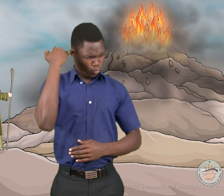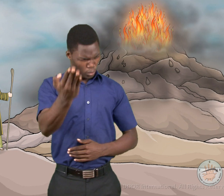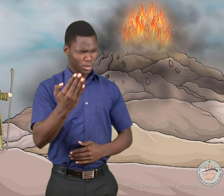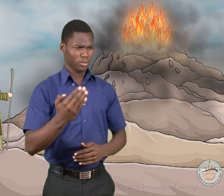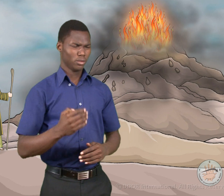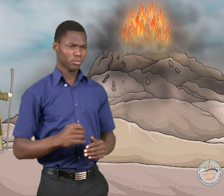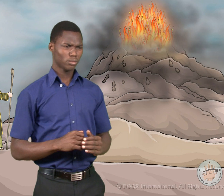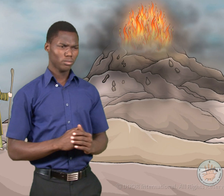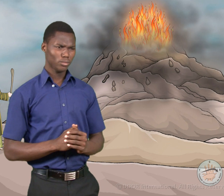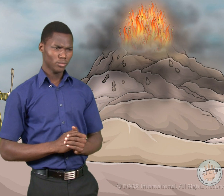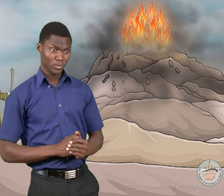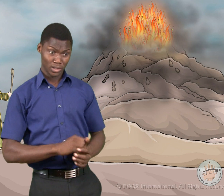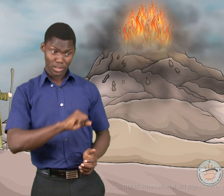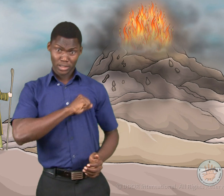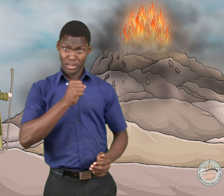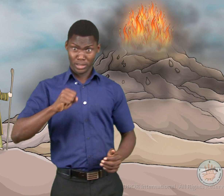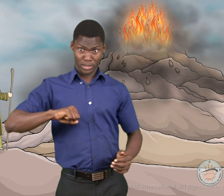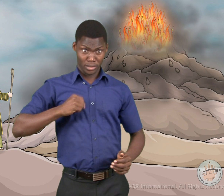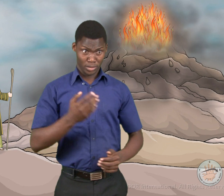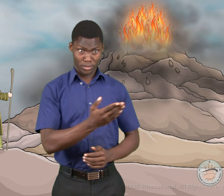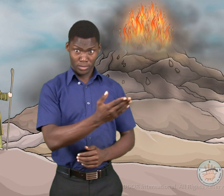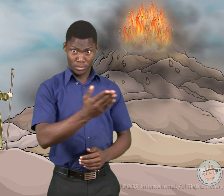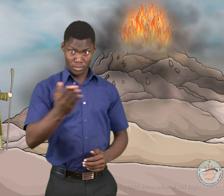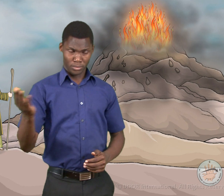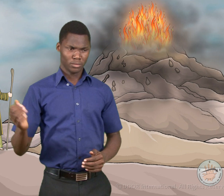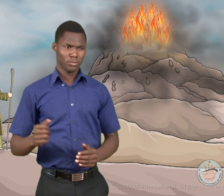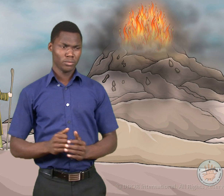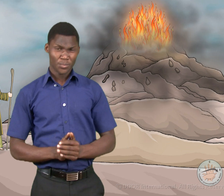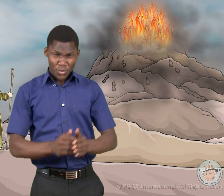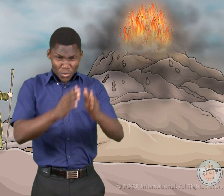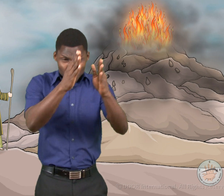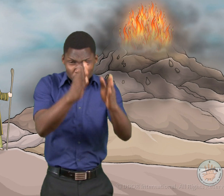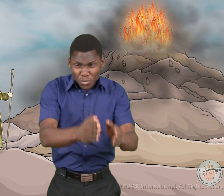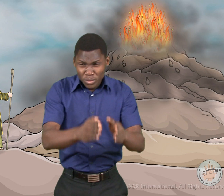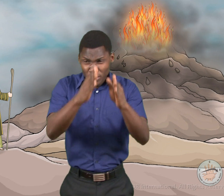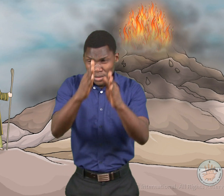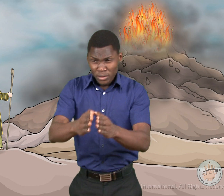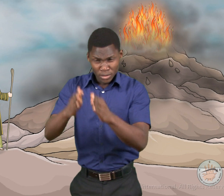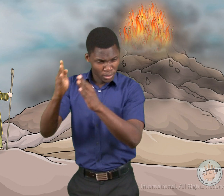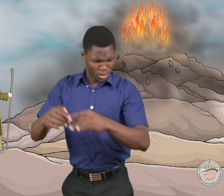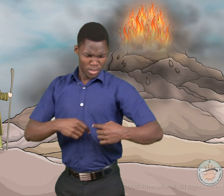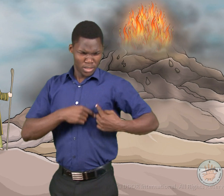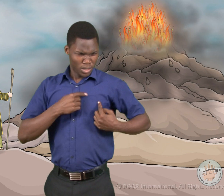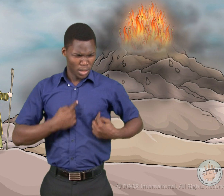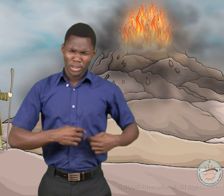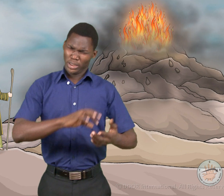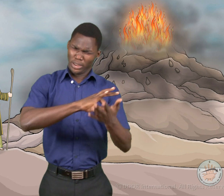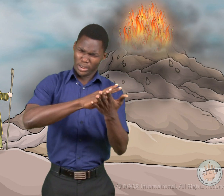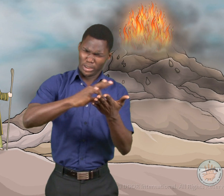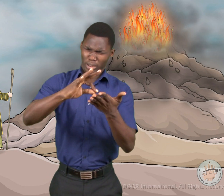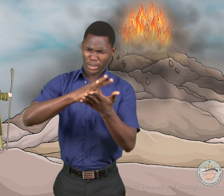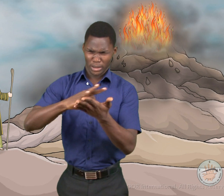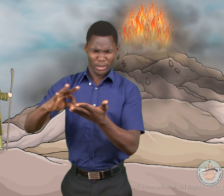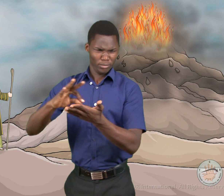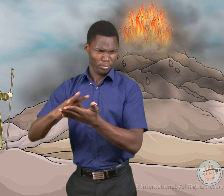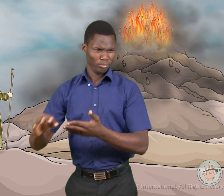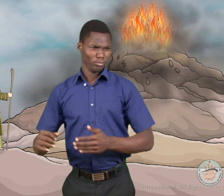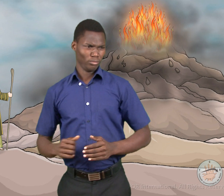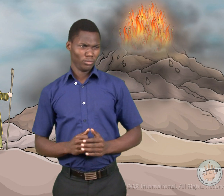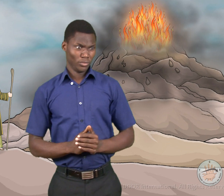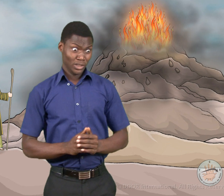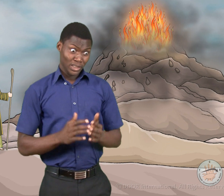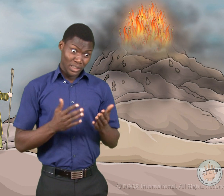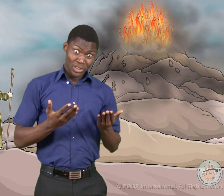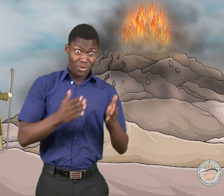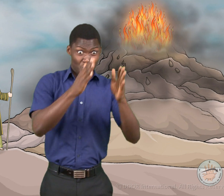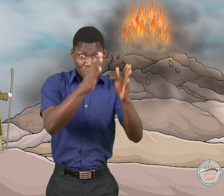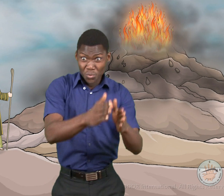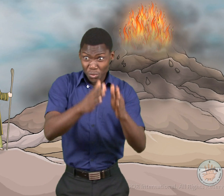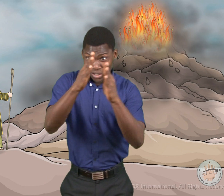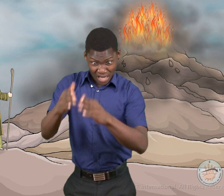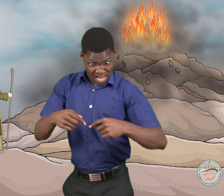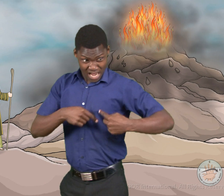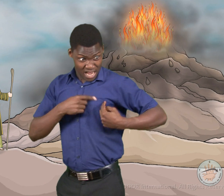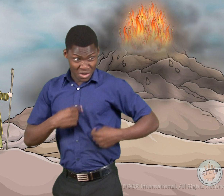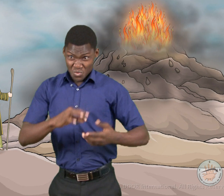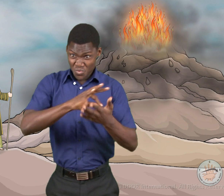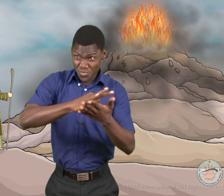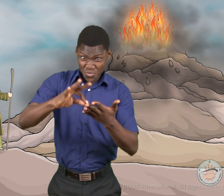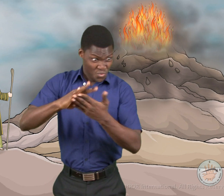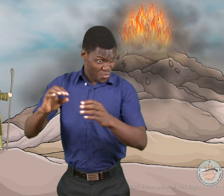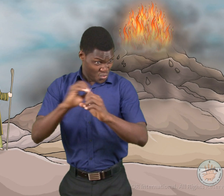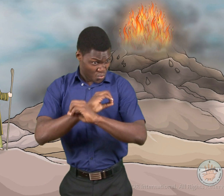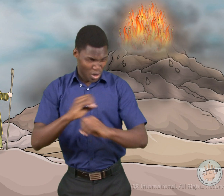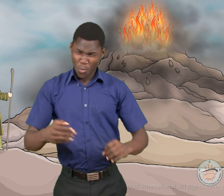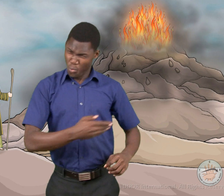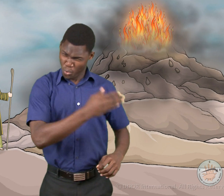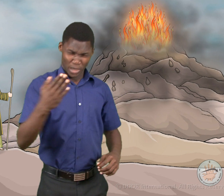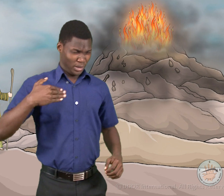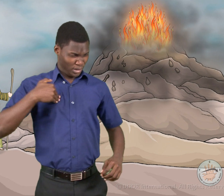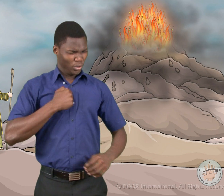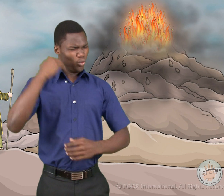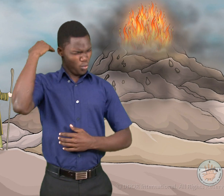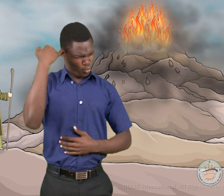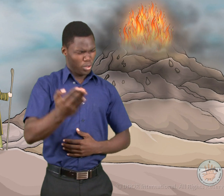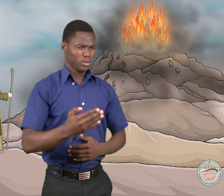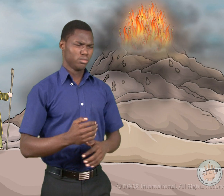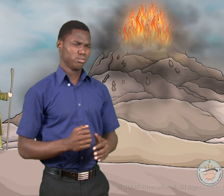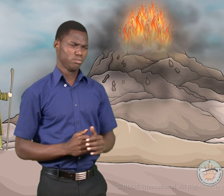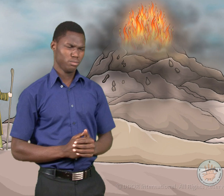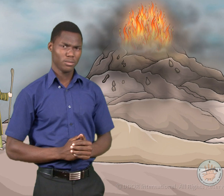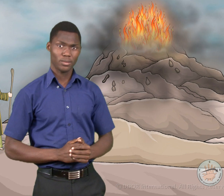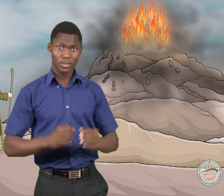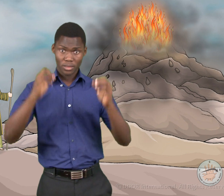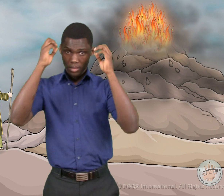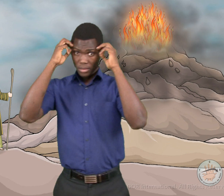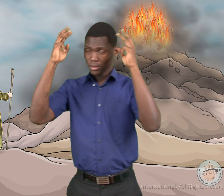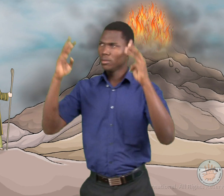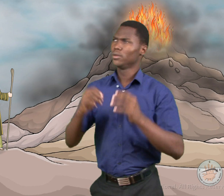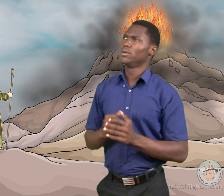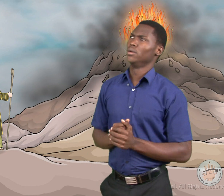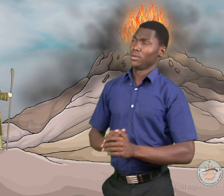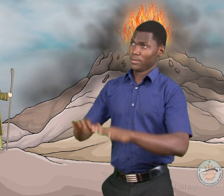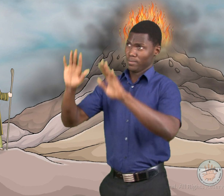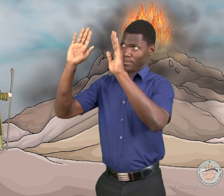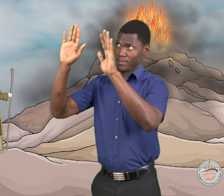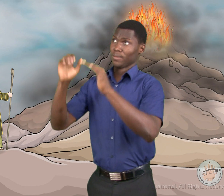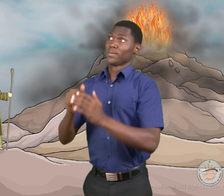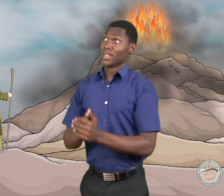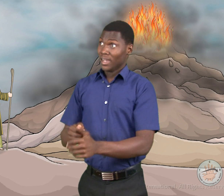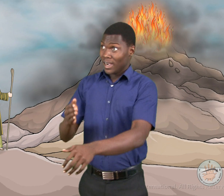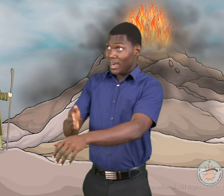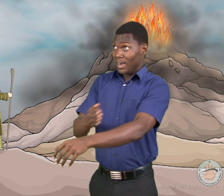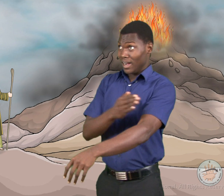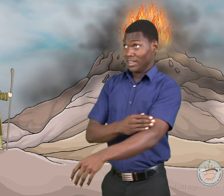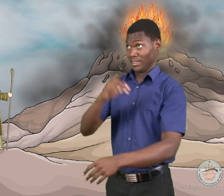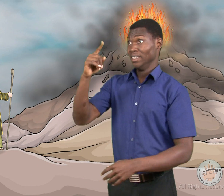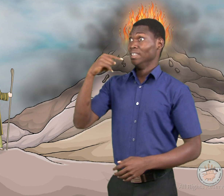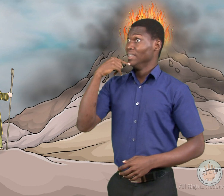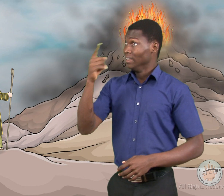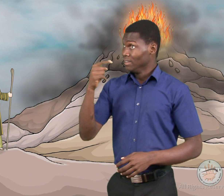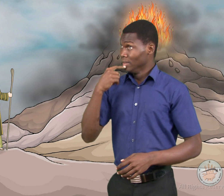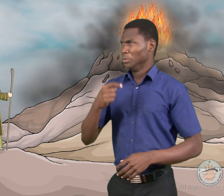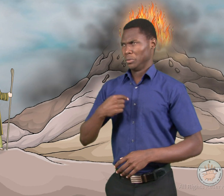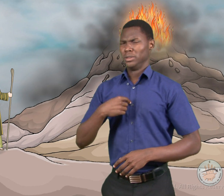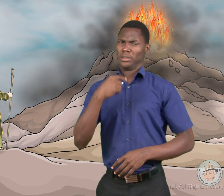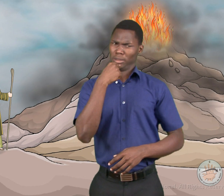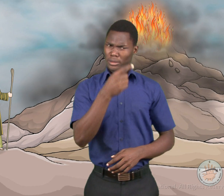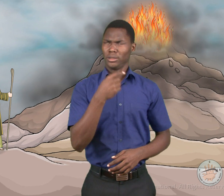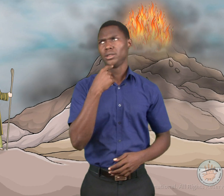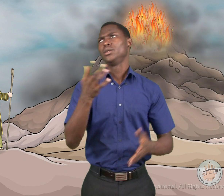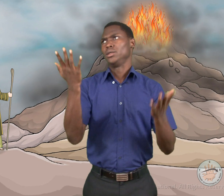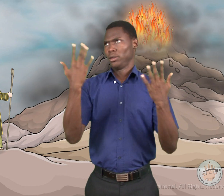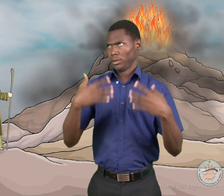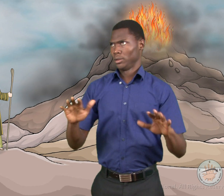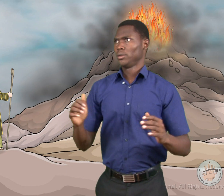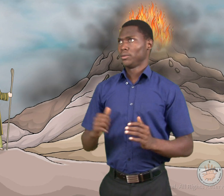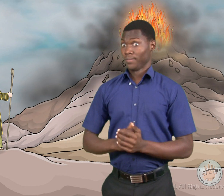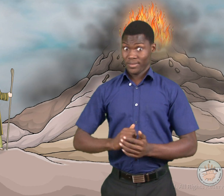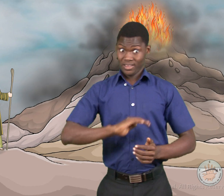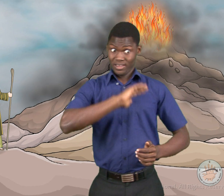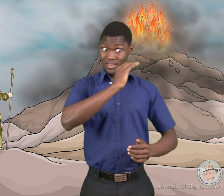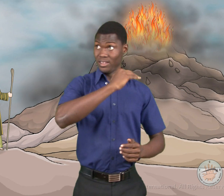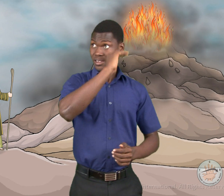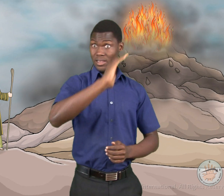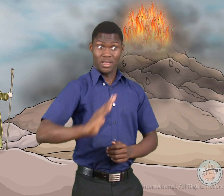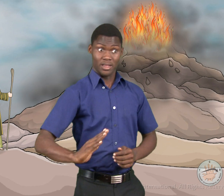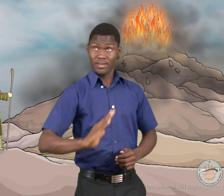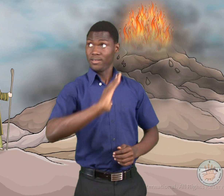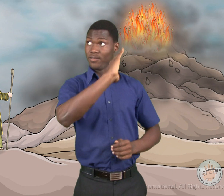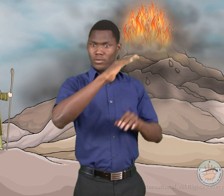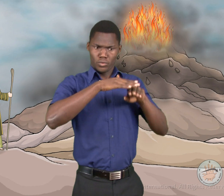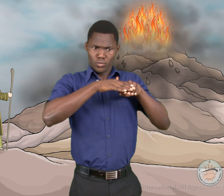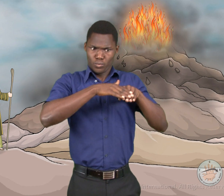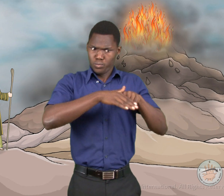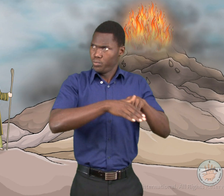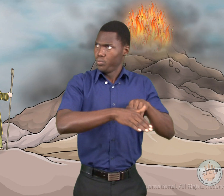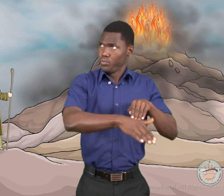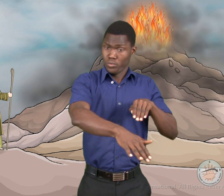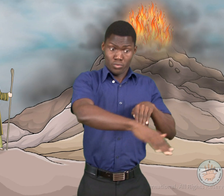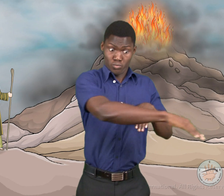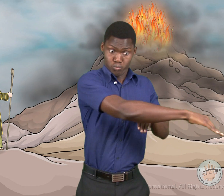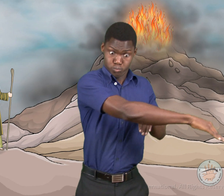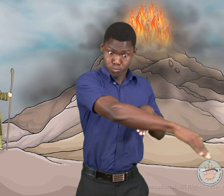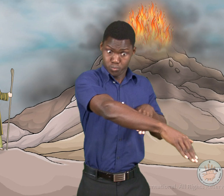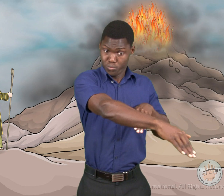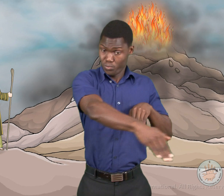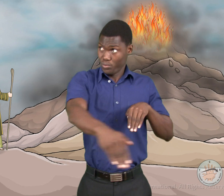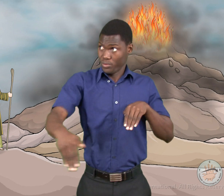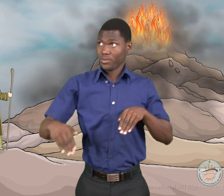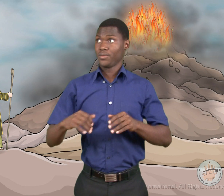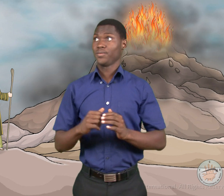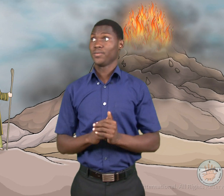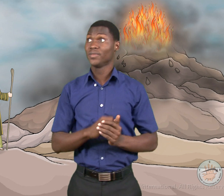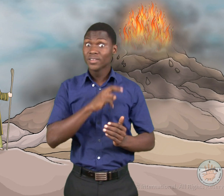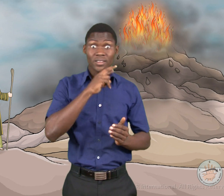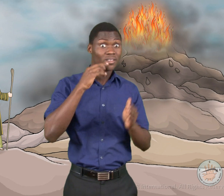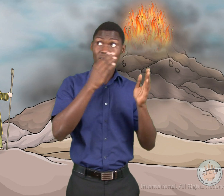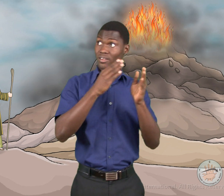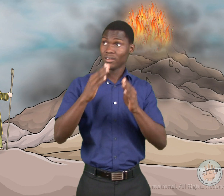Even the priests who approach the LORD must consecrate themselves, or the LORD will break out against them.”